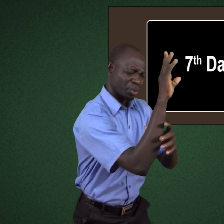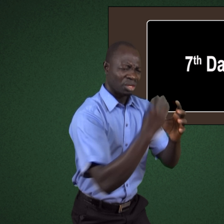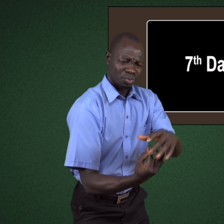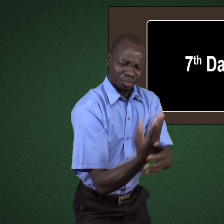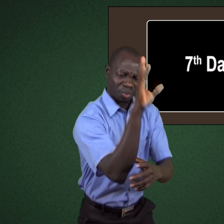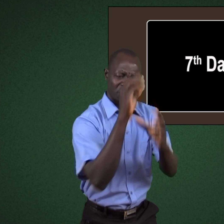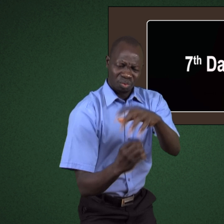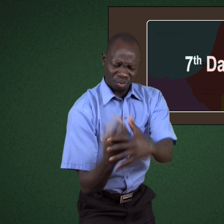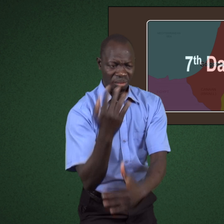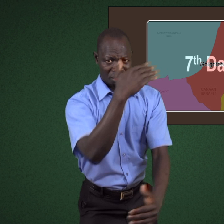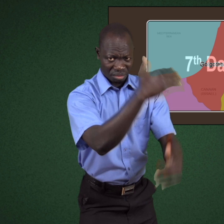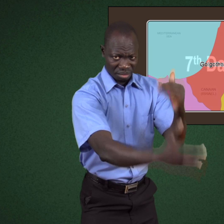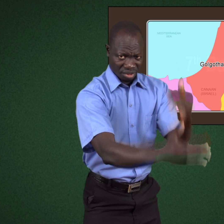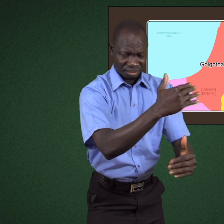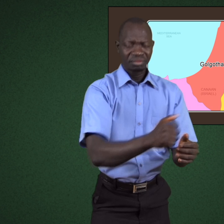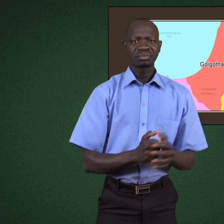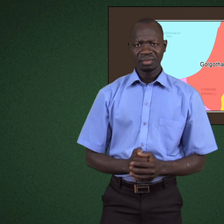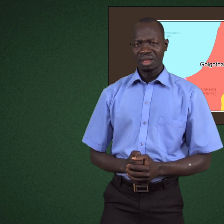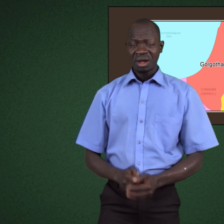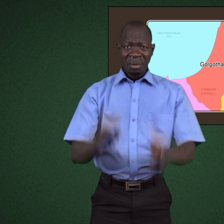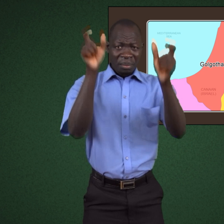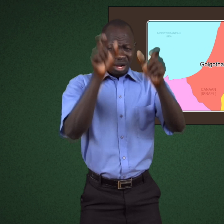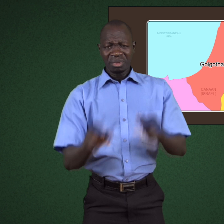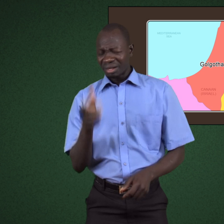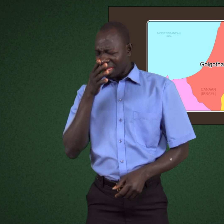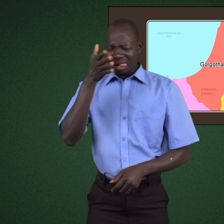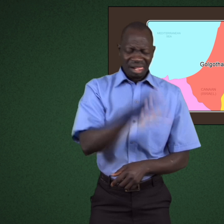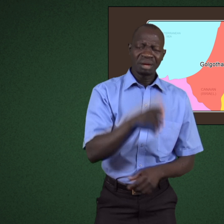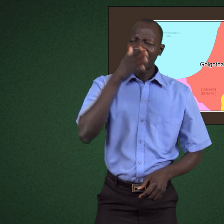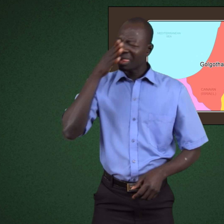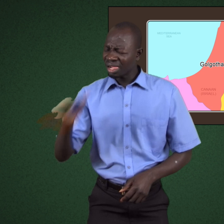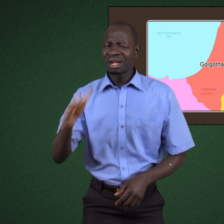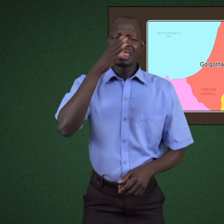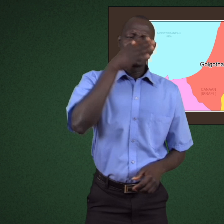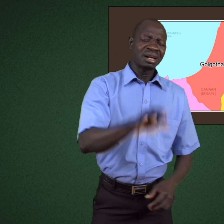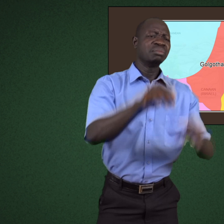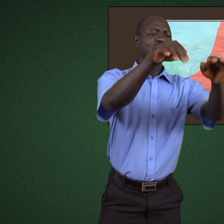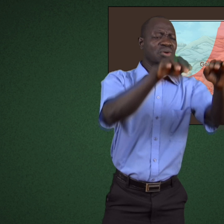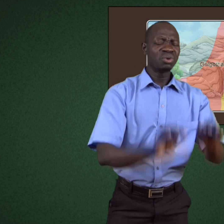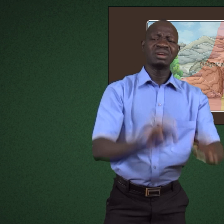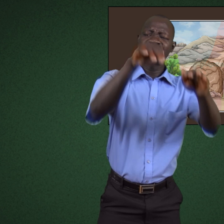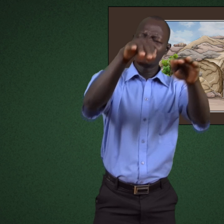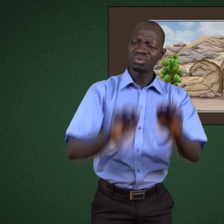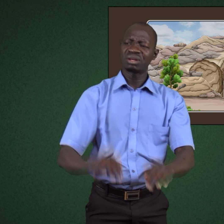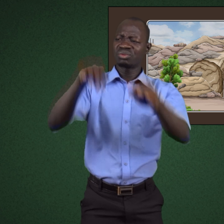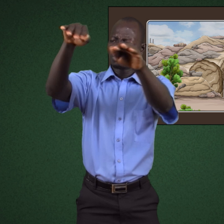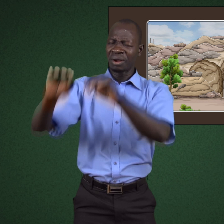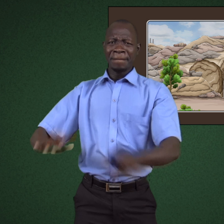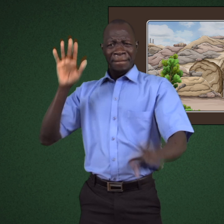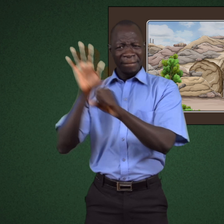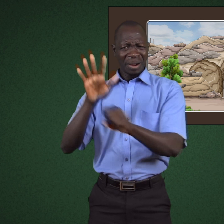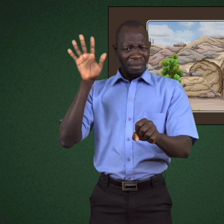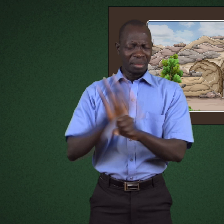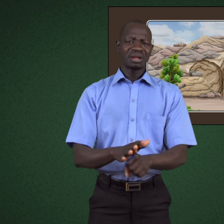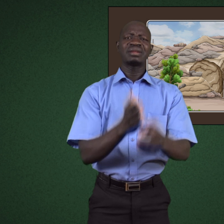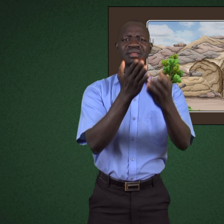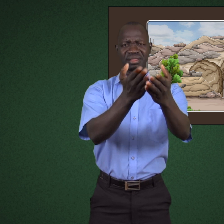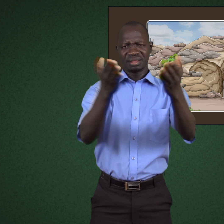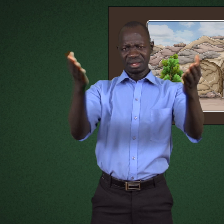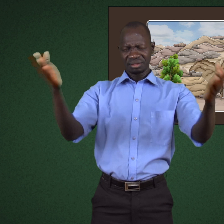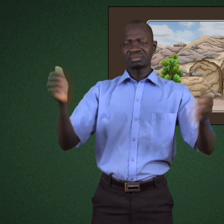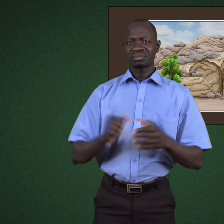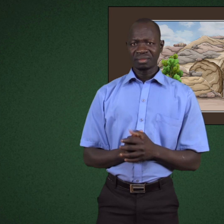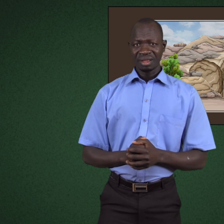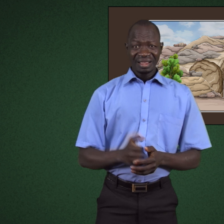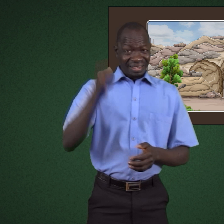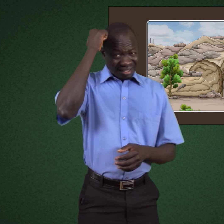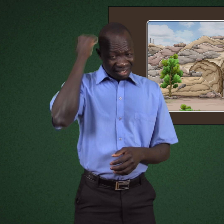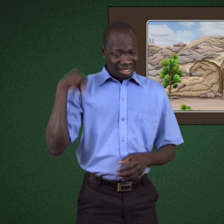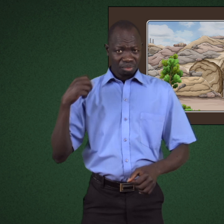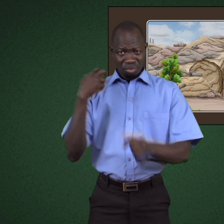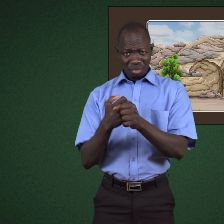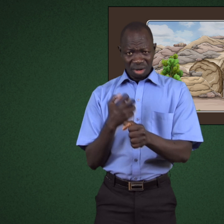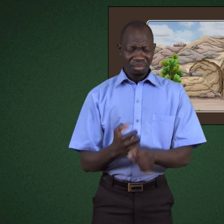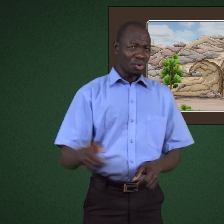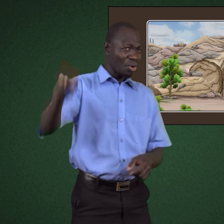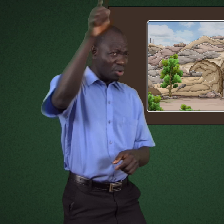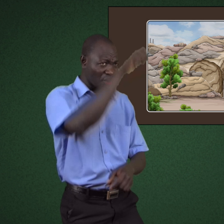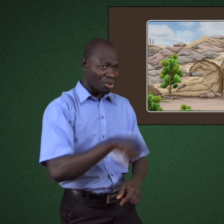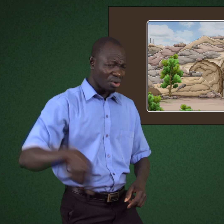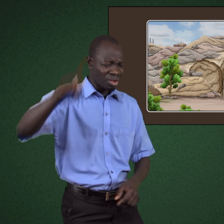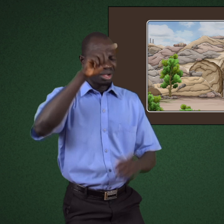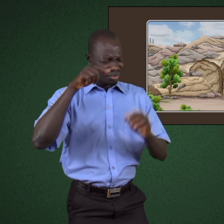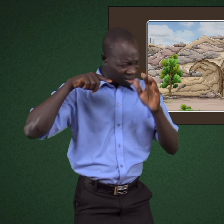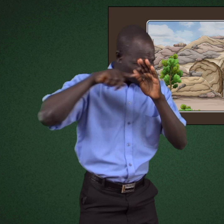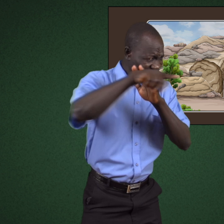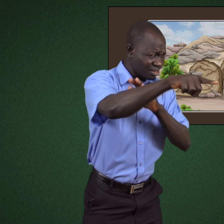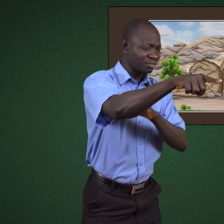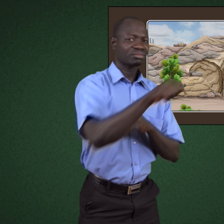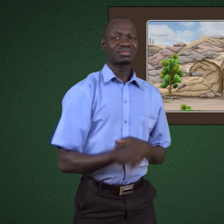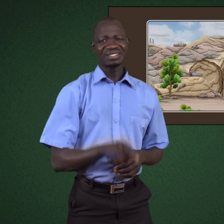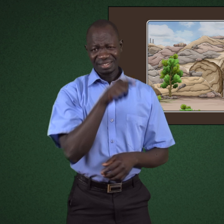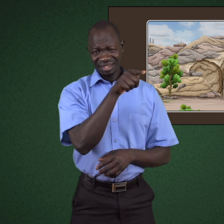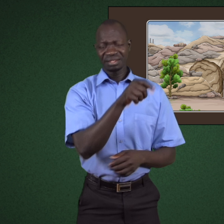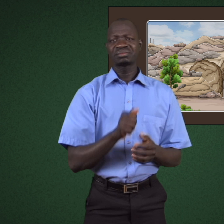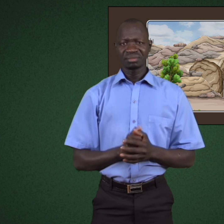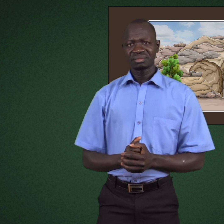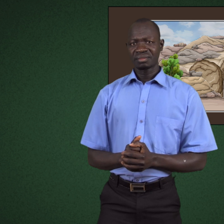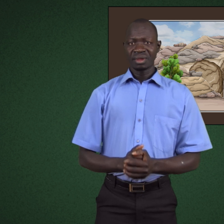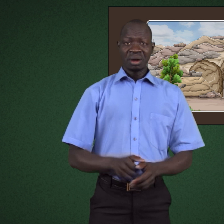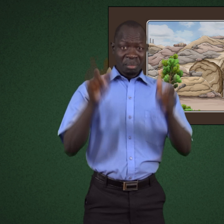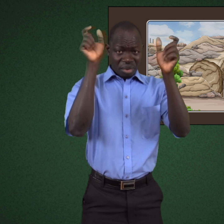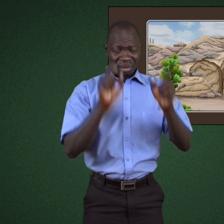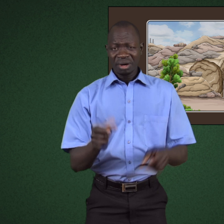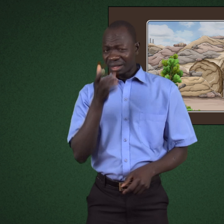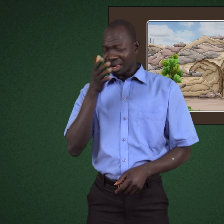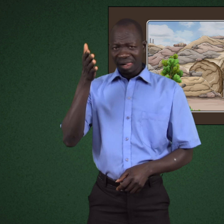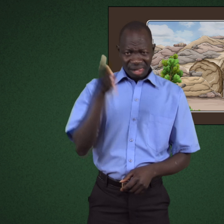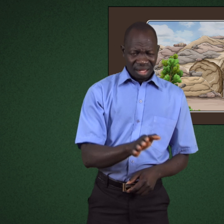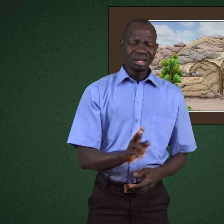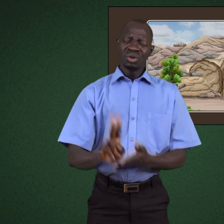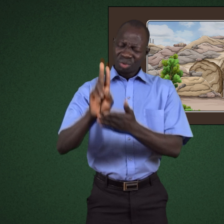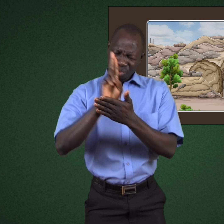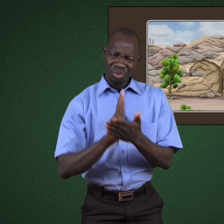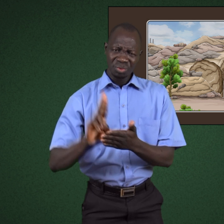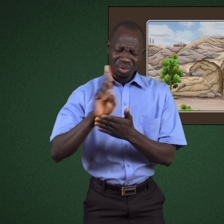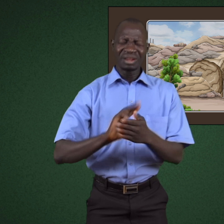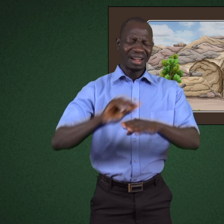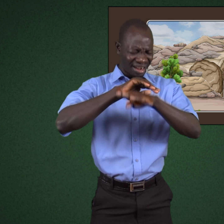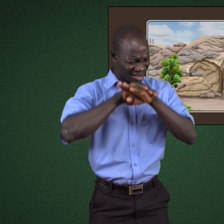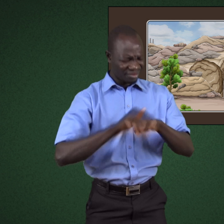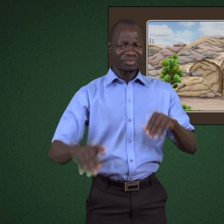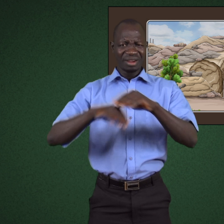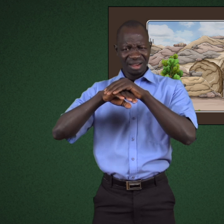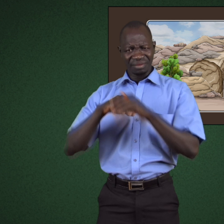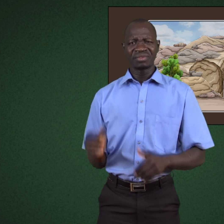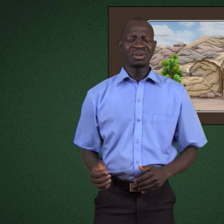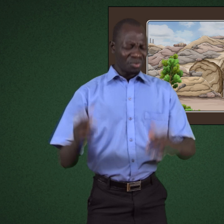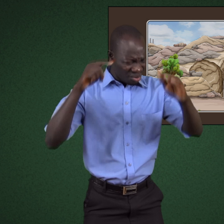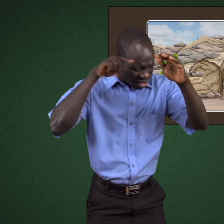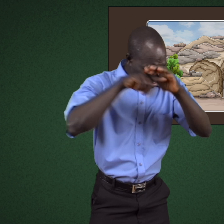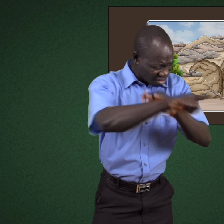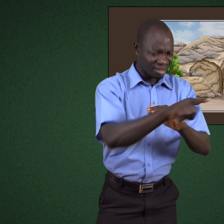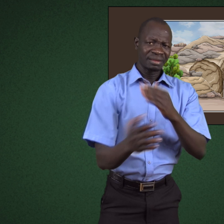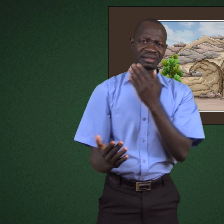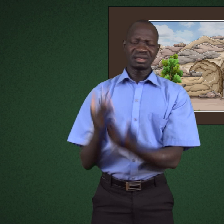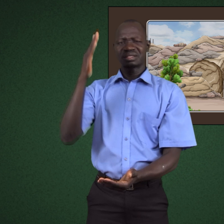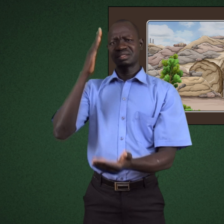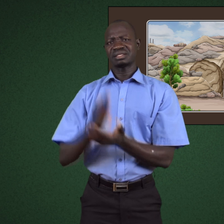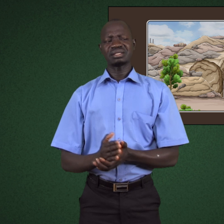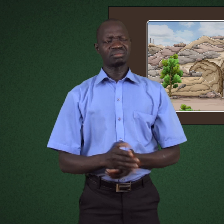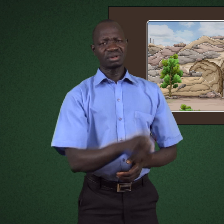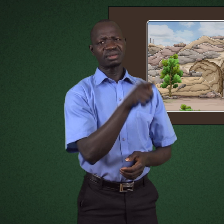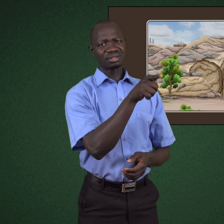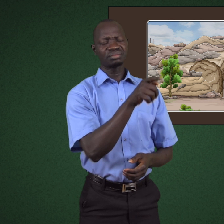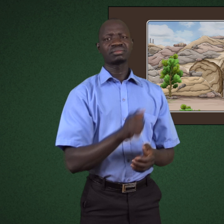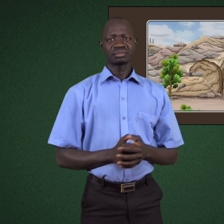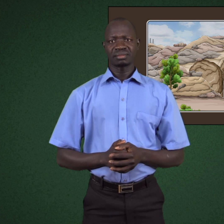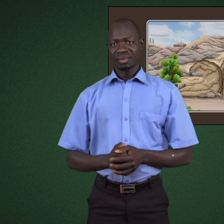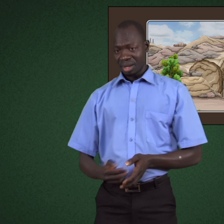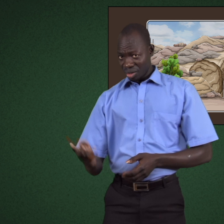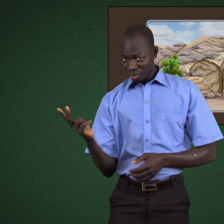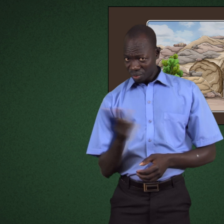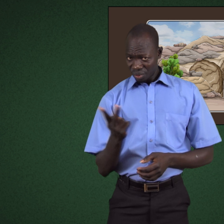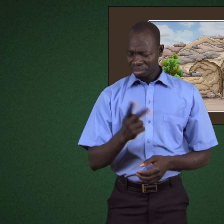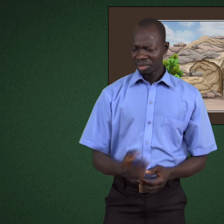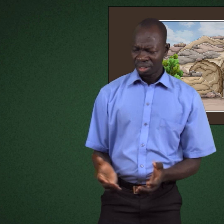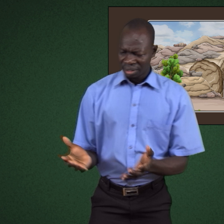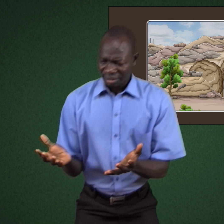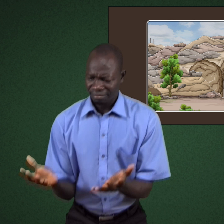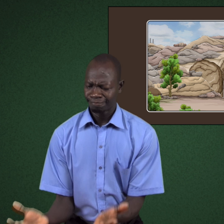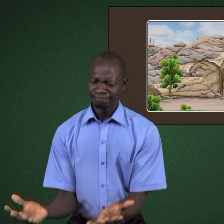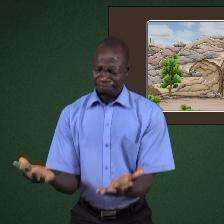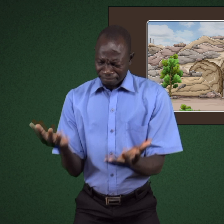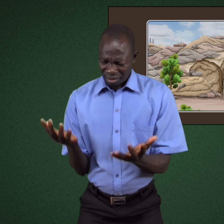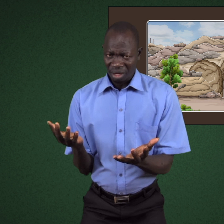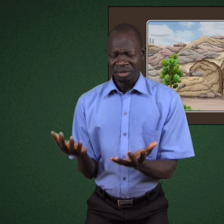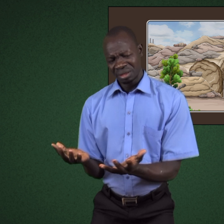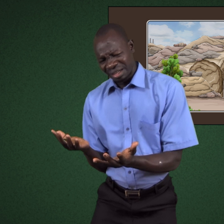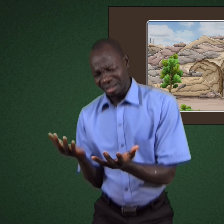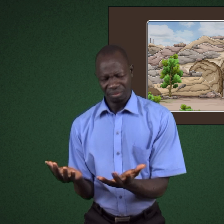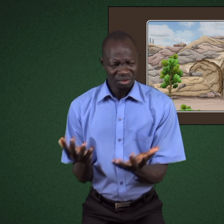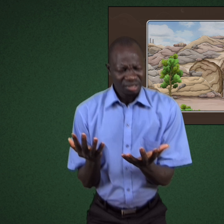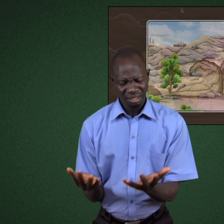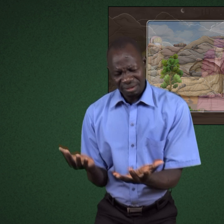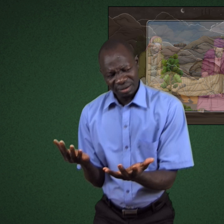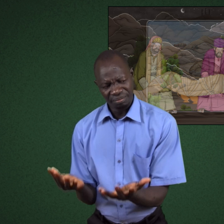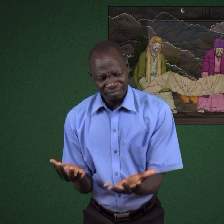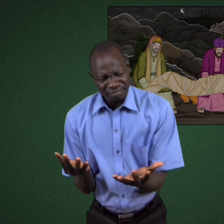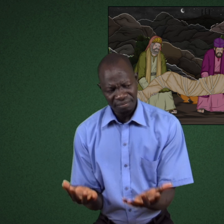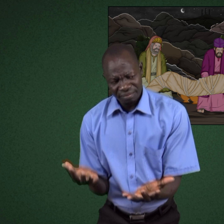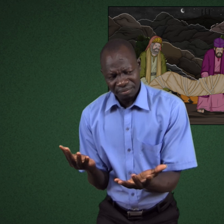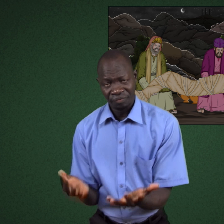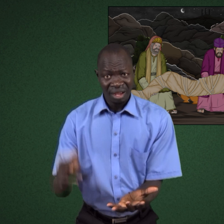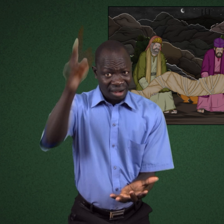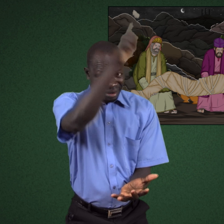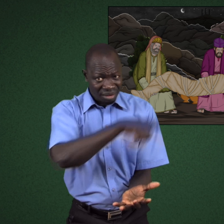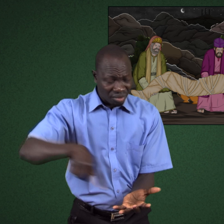Now there was a garden in the place where Jesus was crucified, and in the garden a new tomb in which no one had yet been laid.